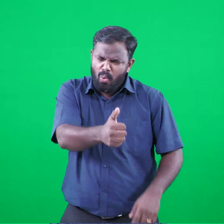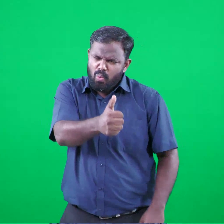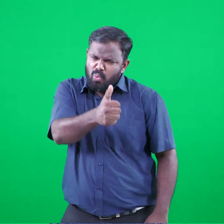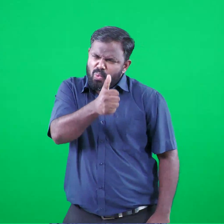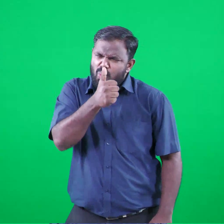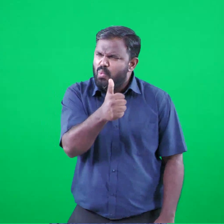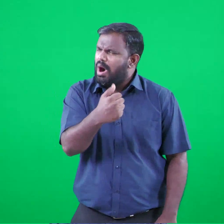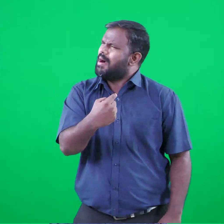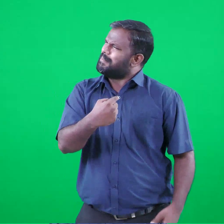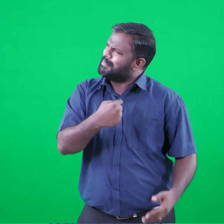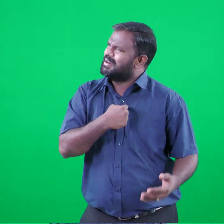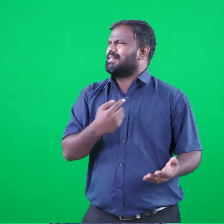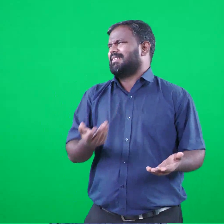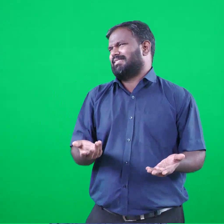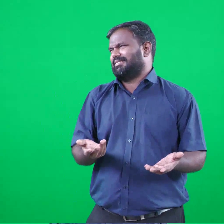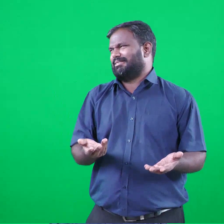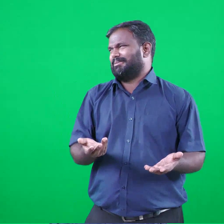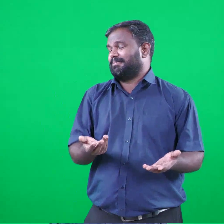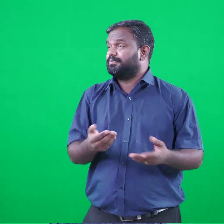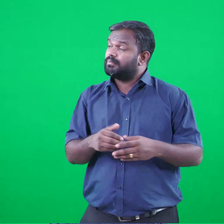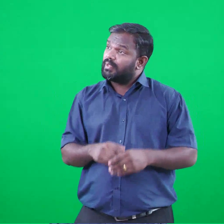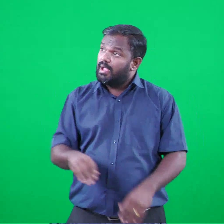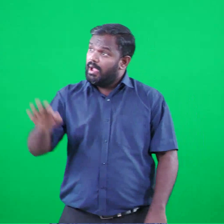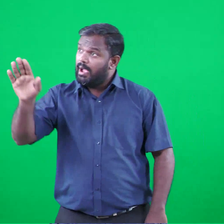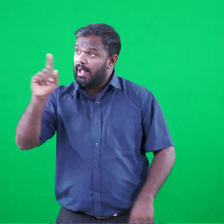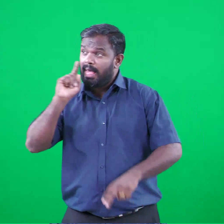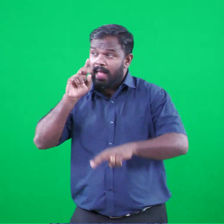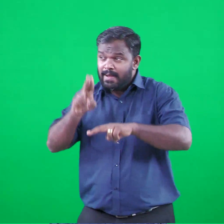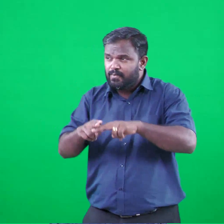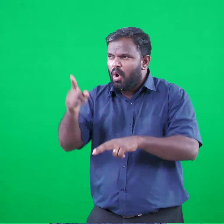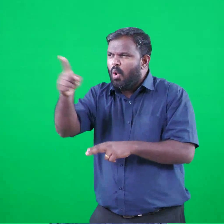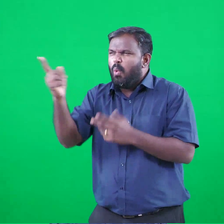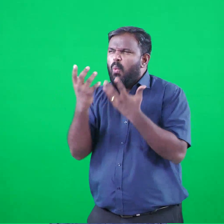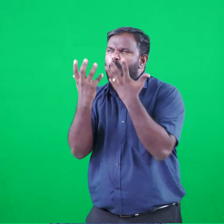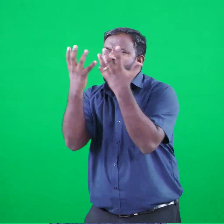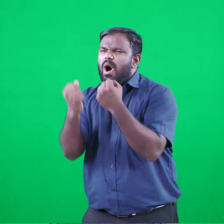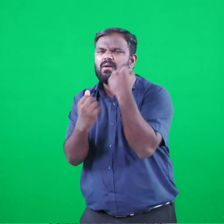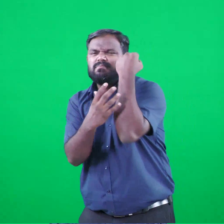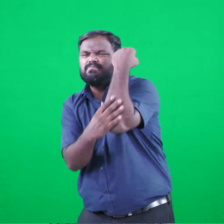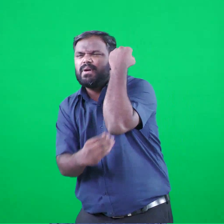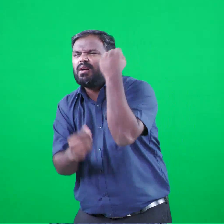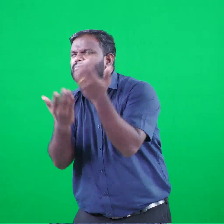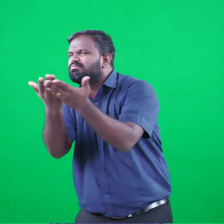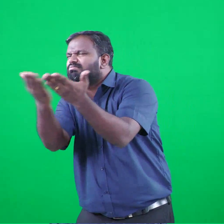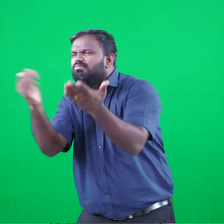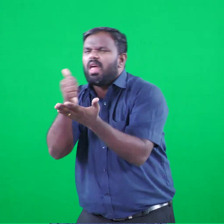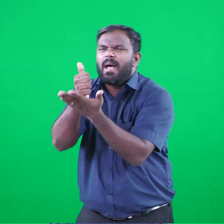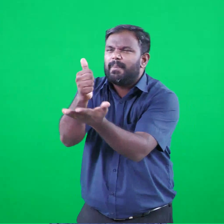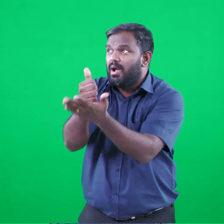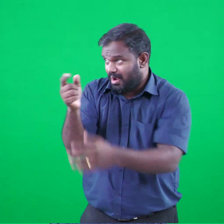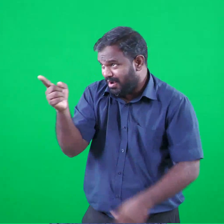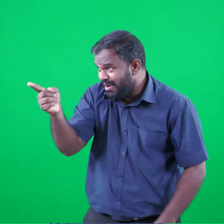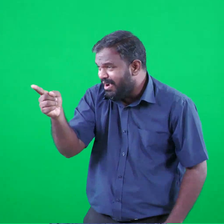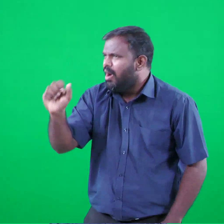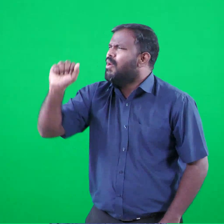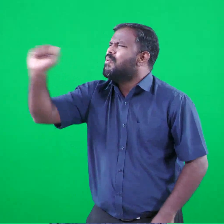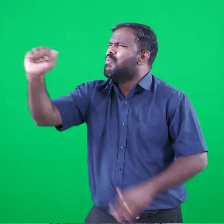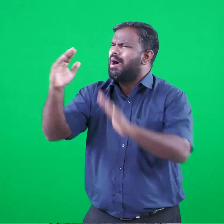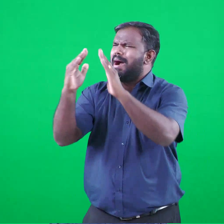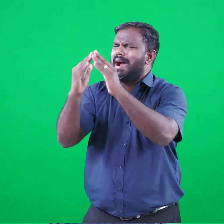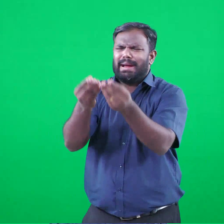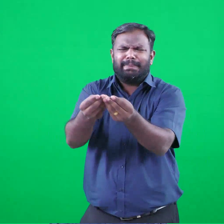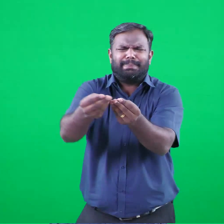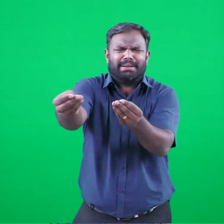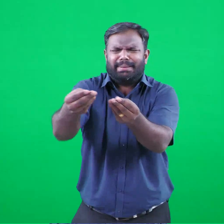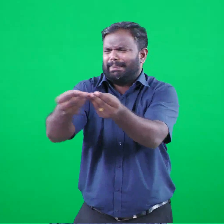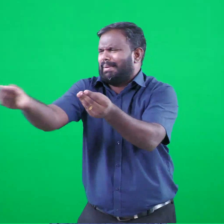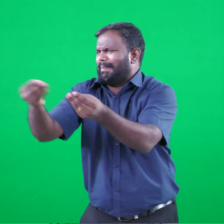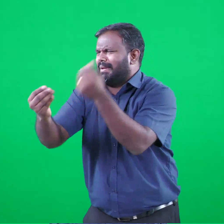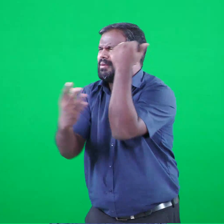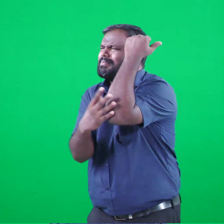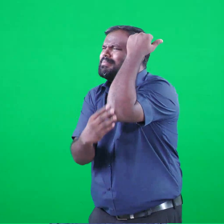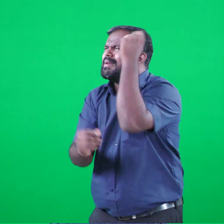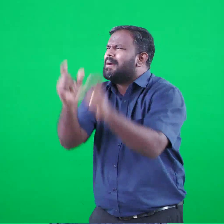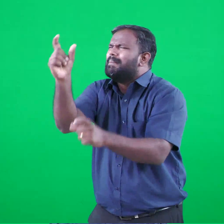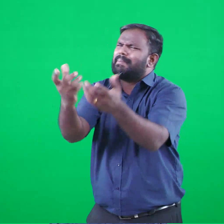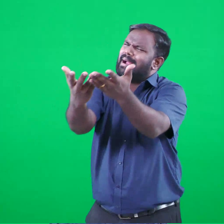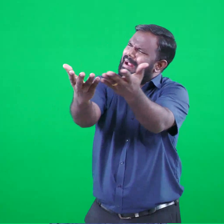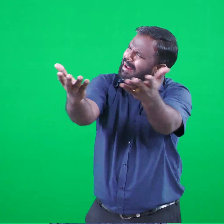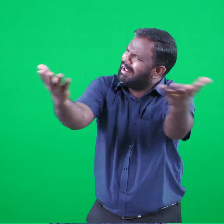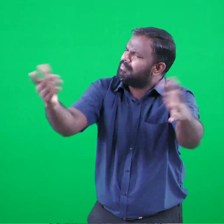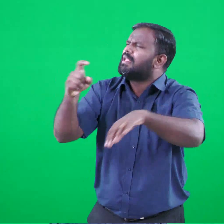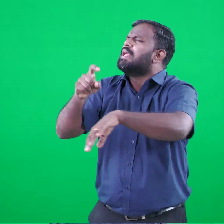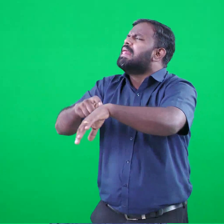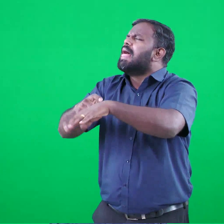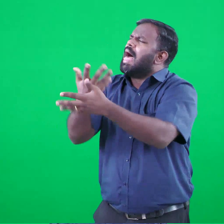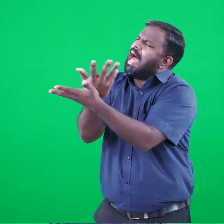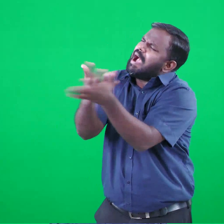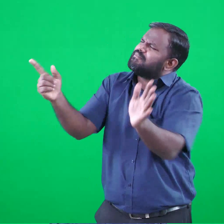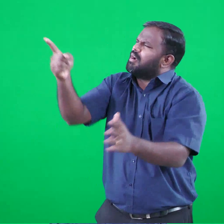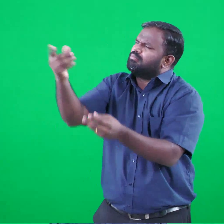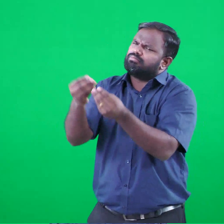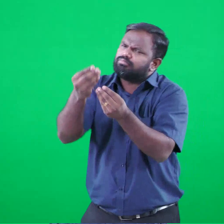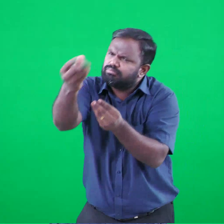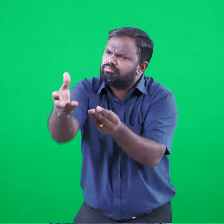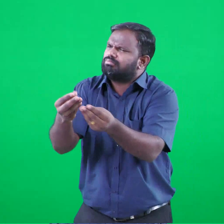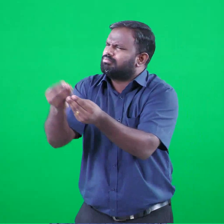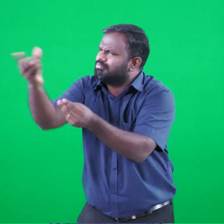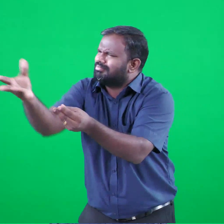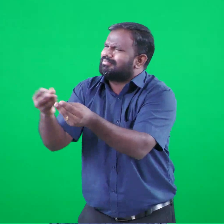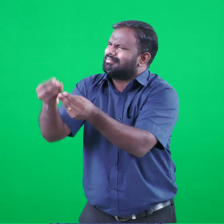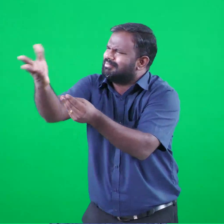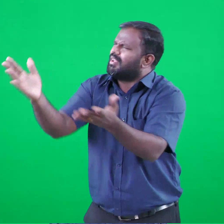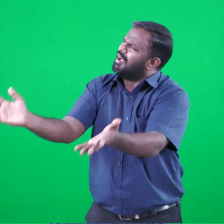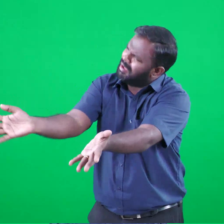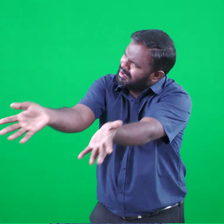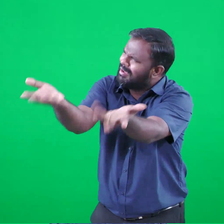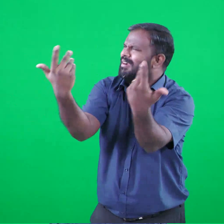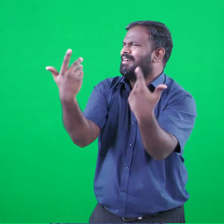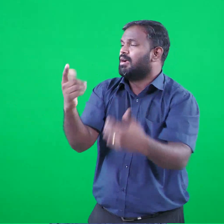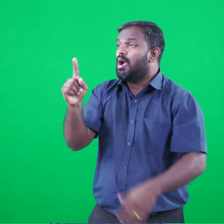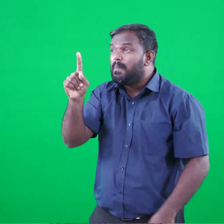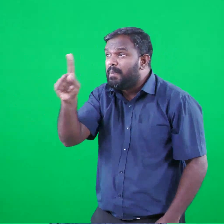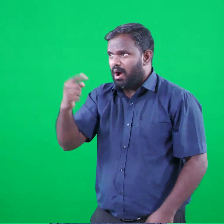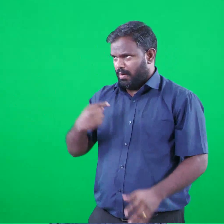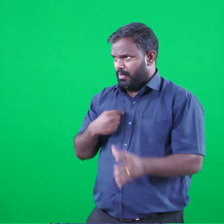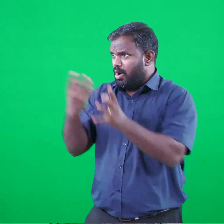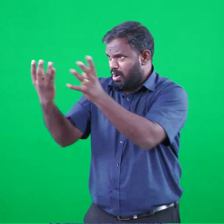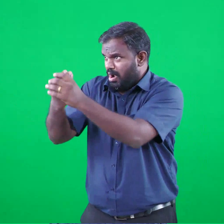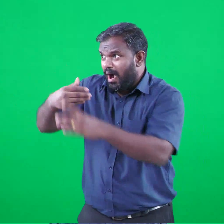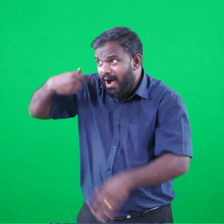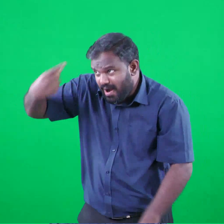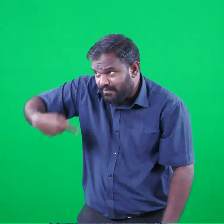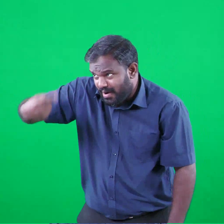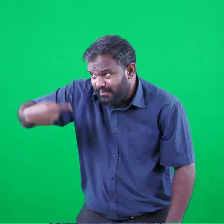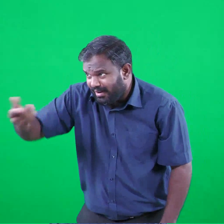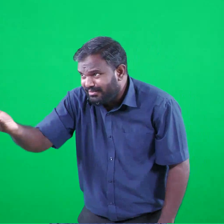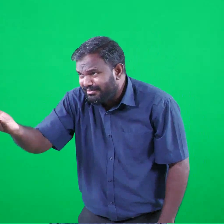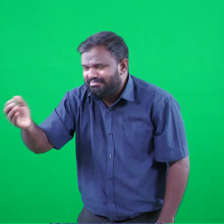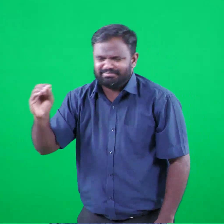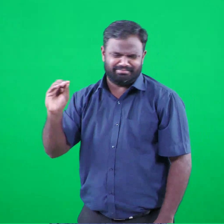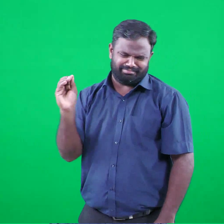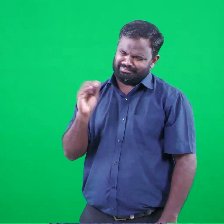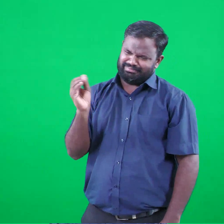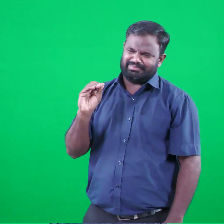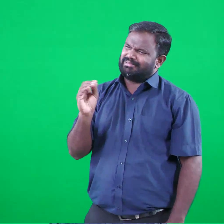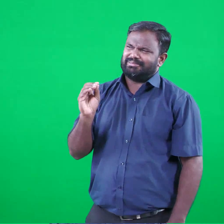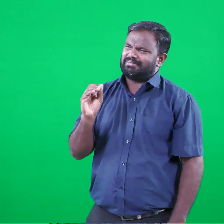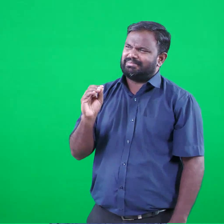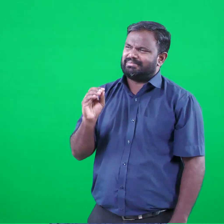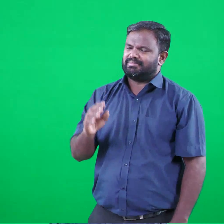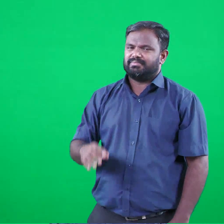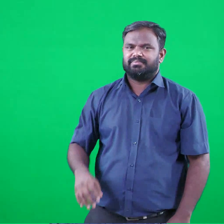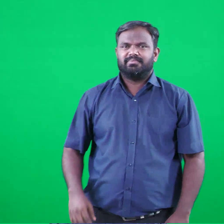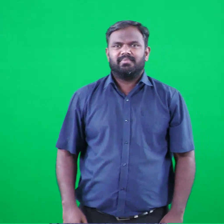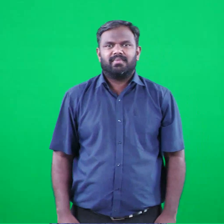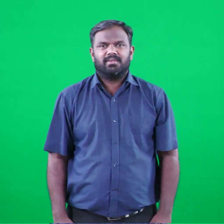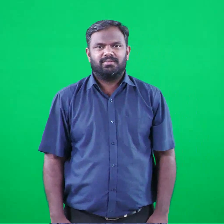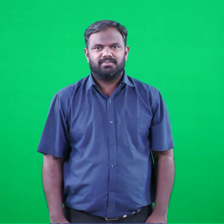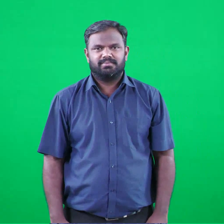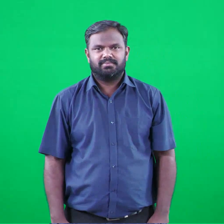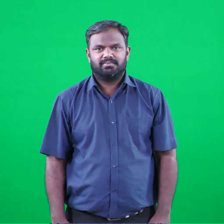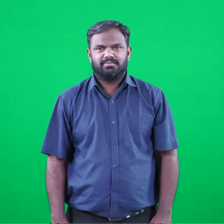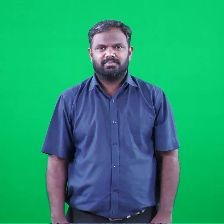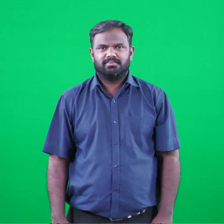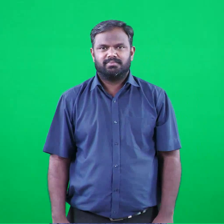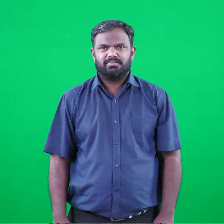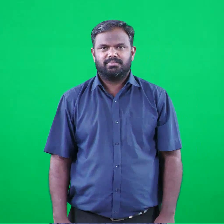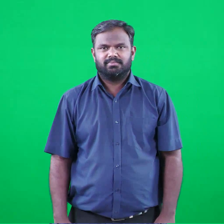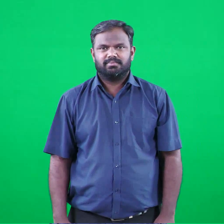The poor you will always have with you, and you can help them whenever you want. But you will not always have Me.